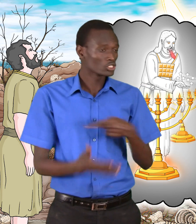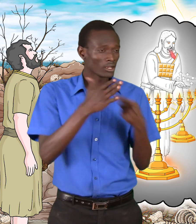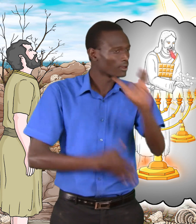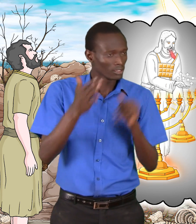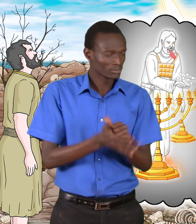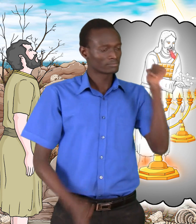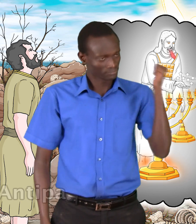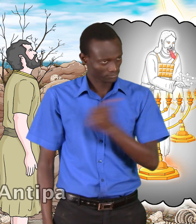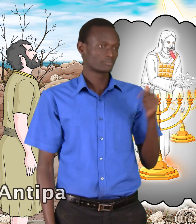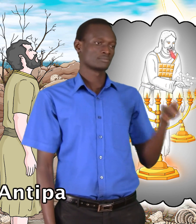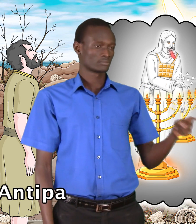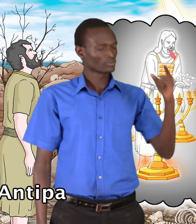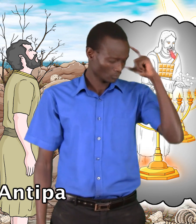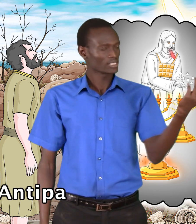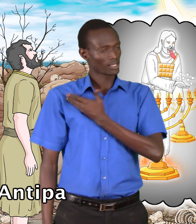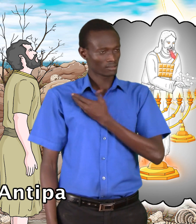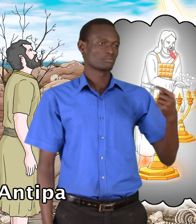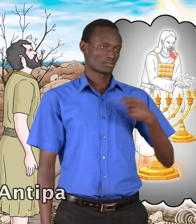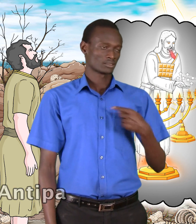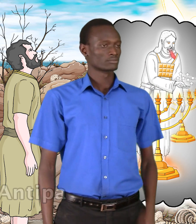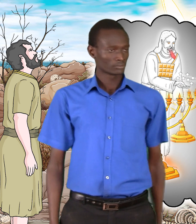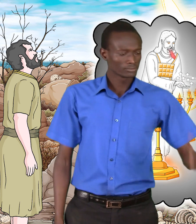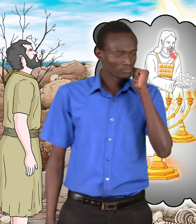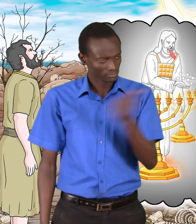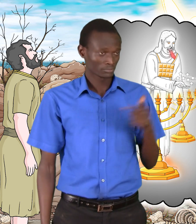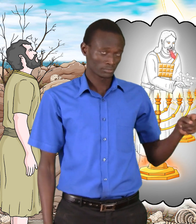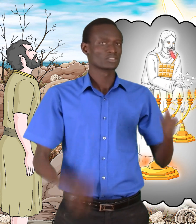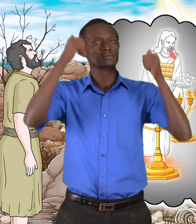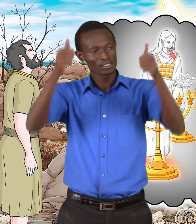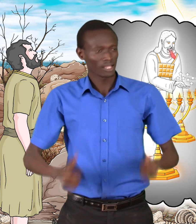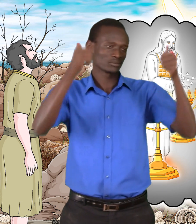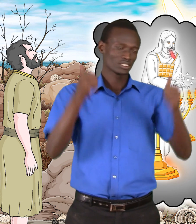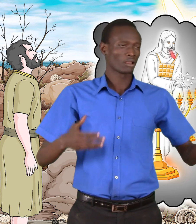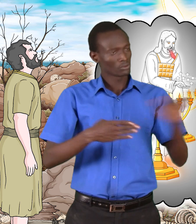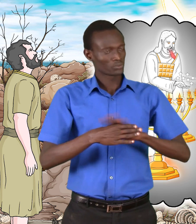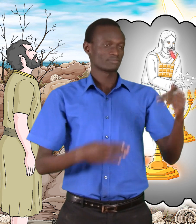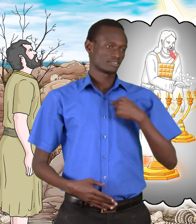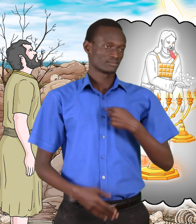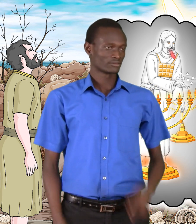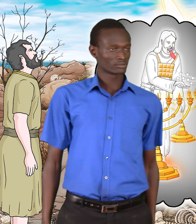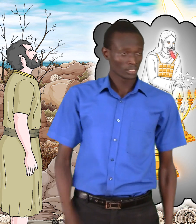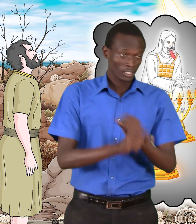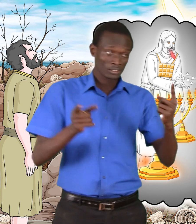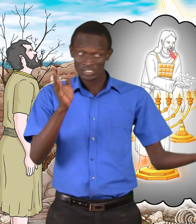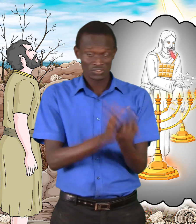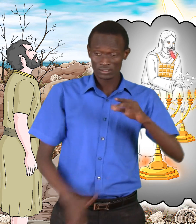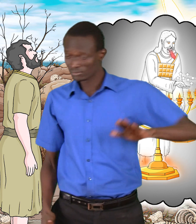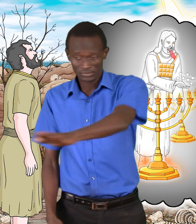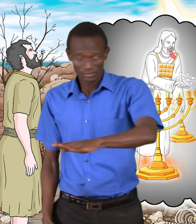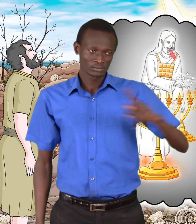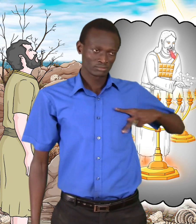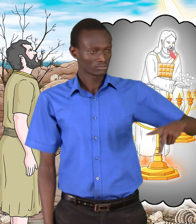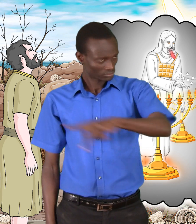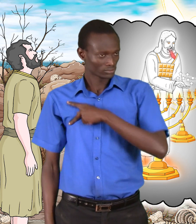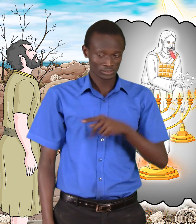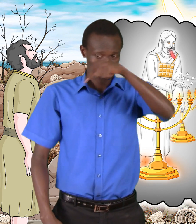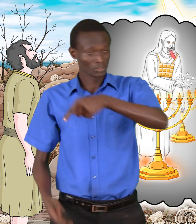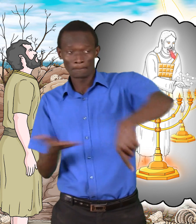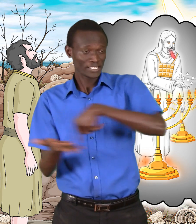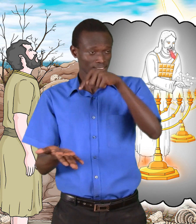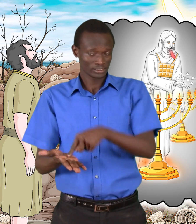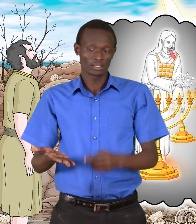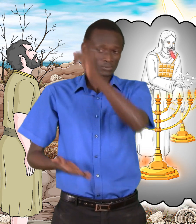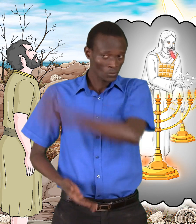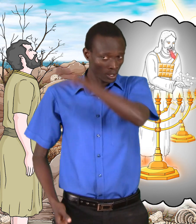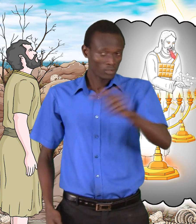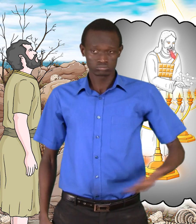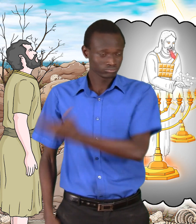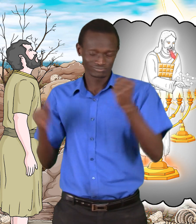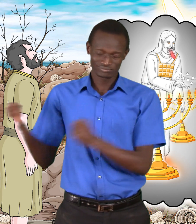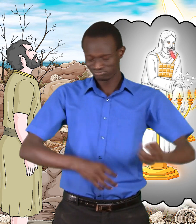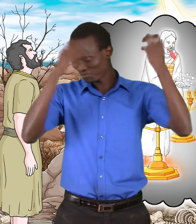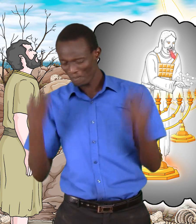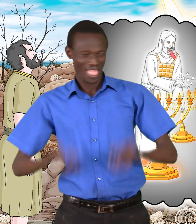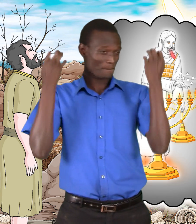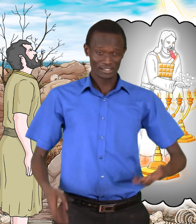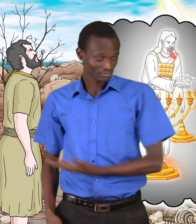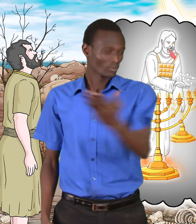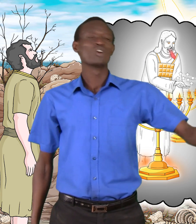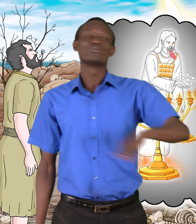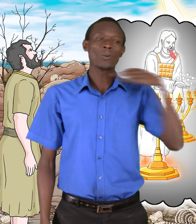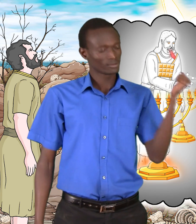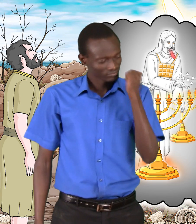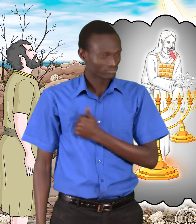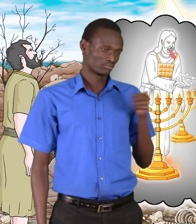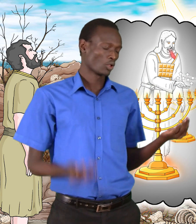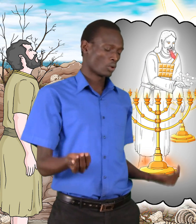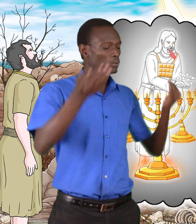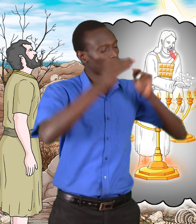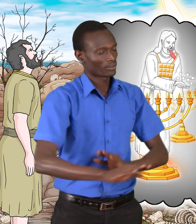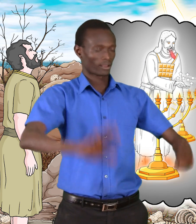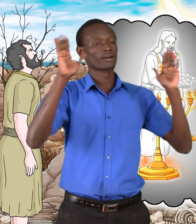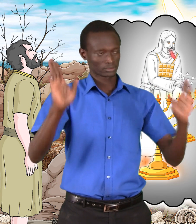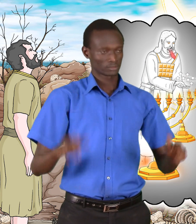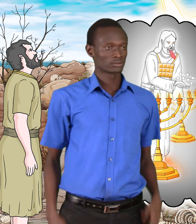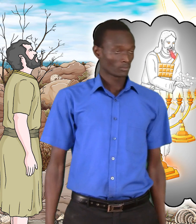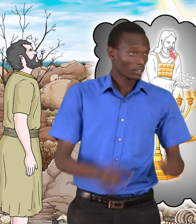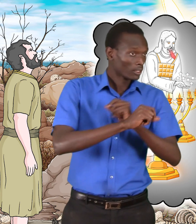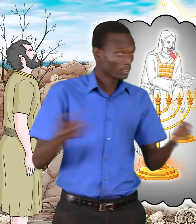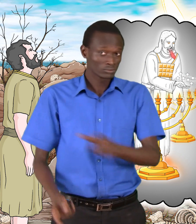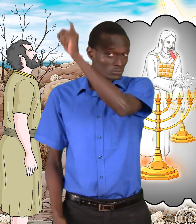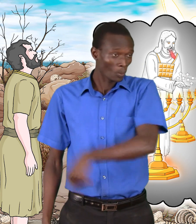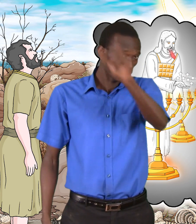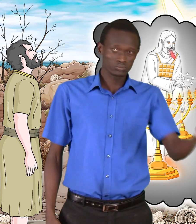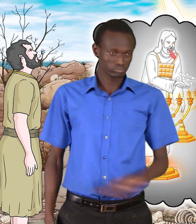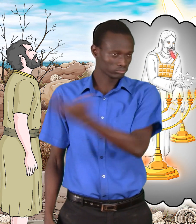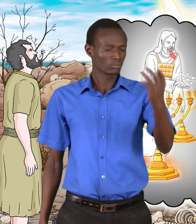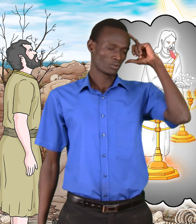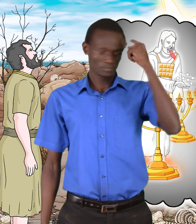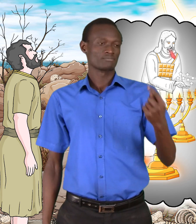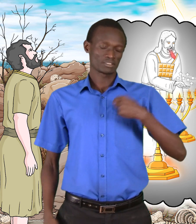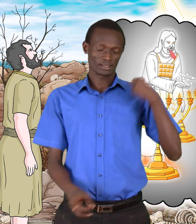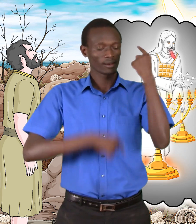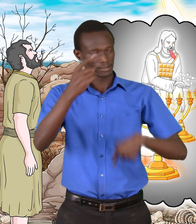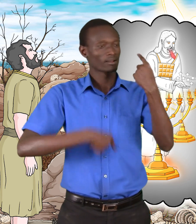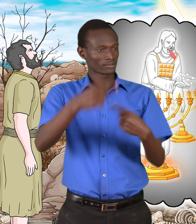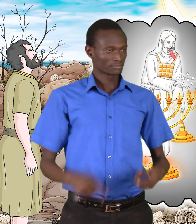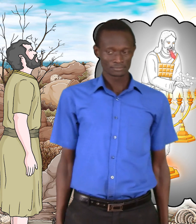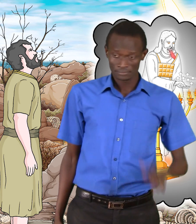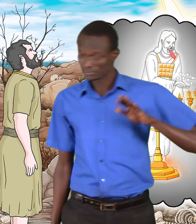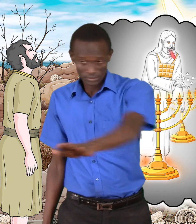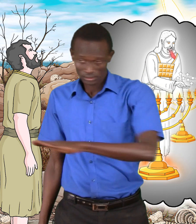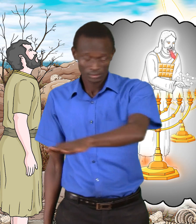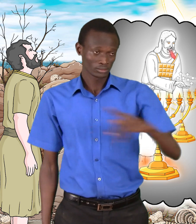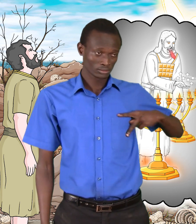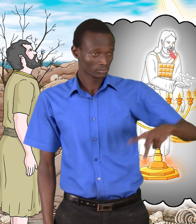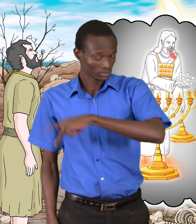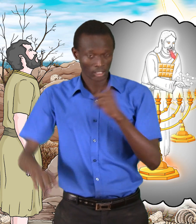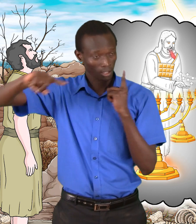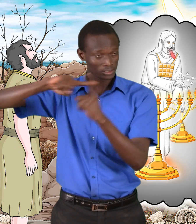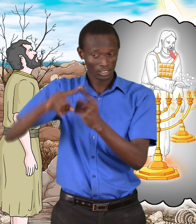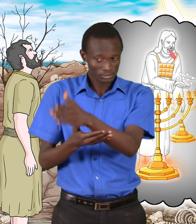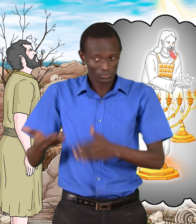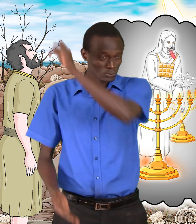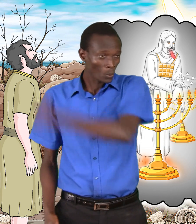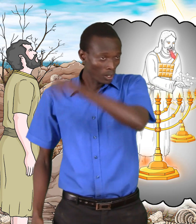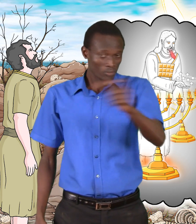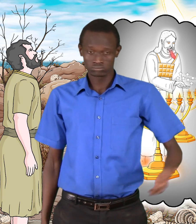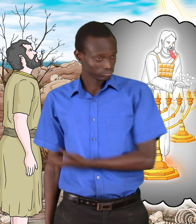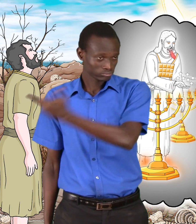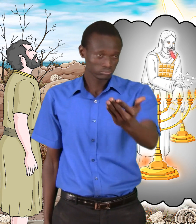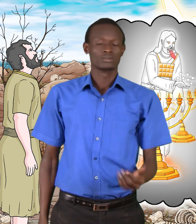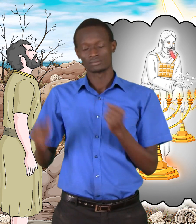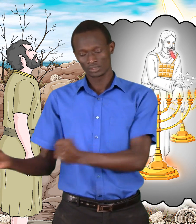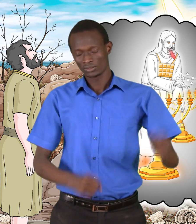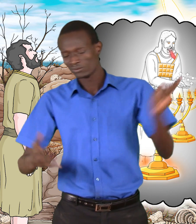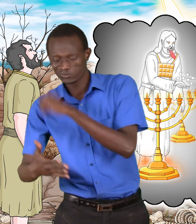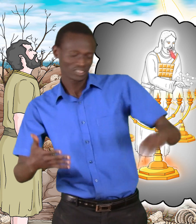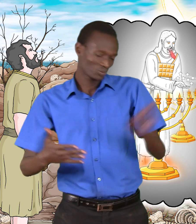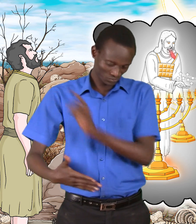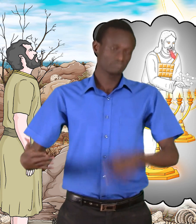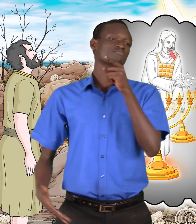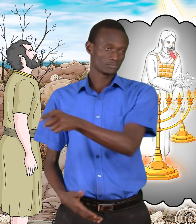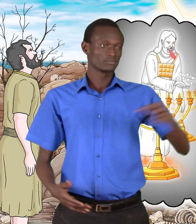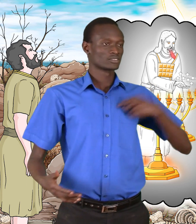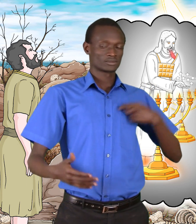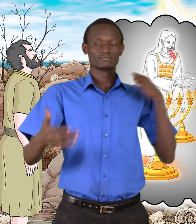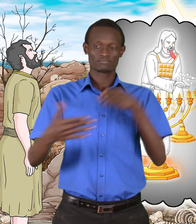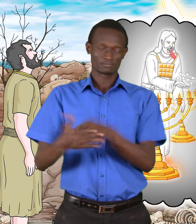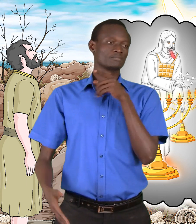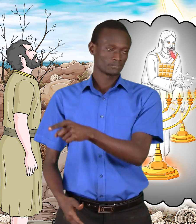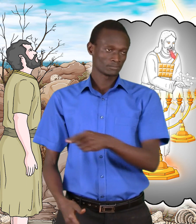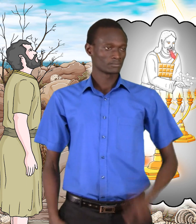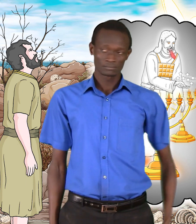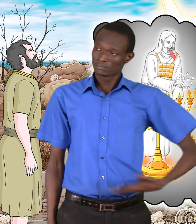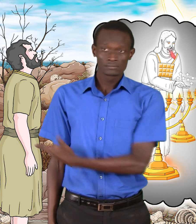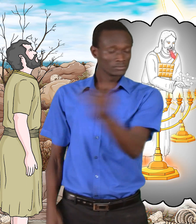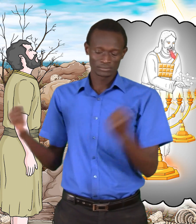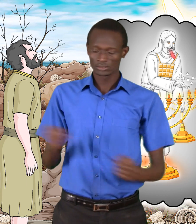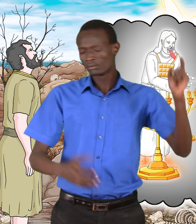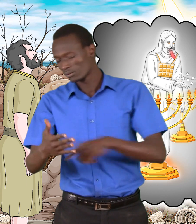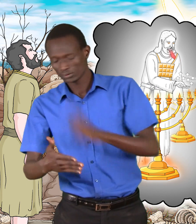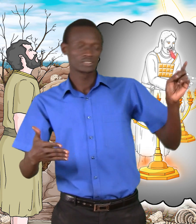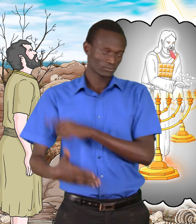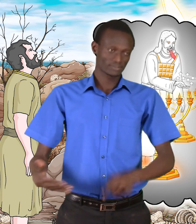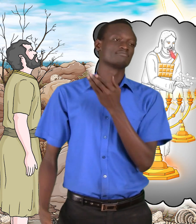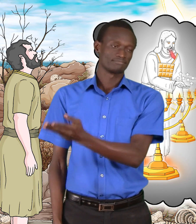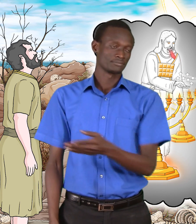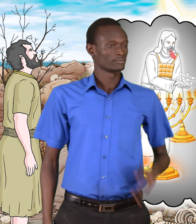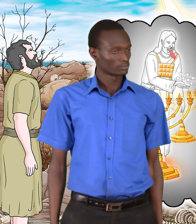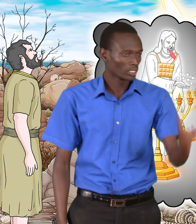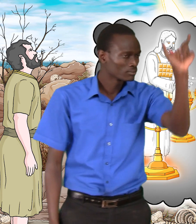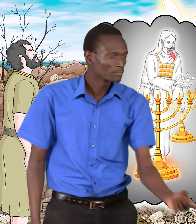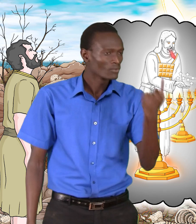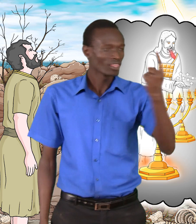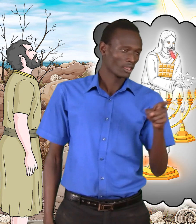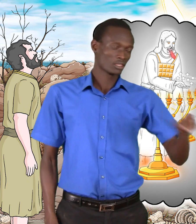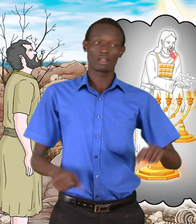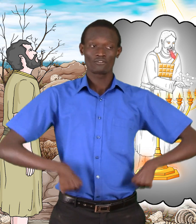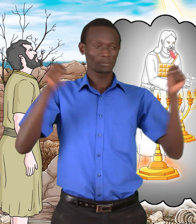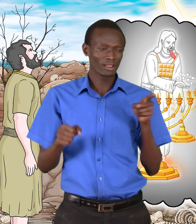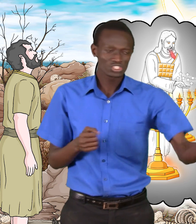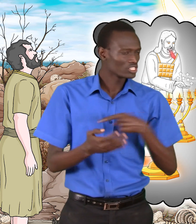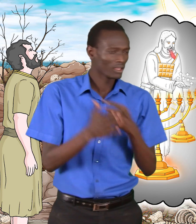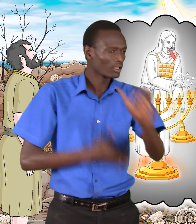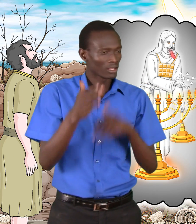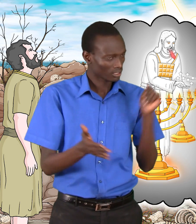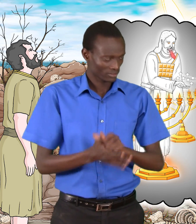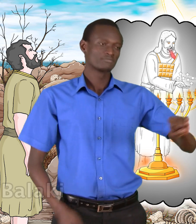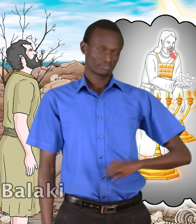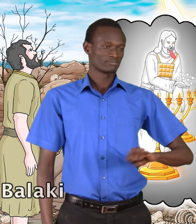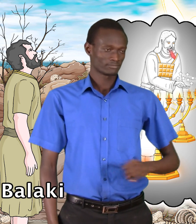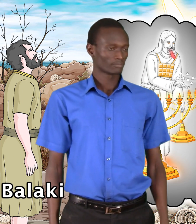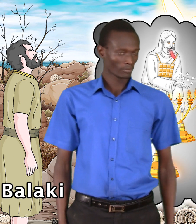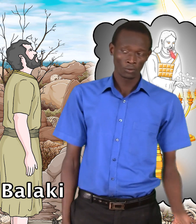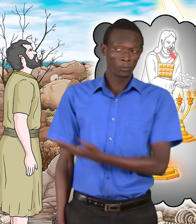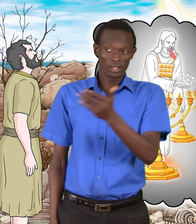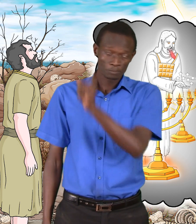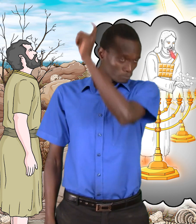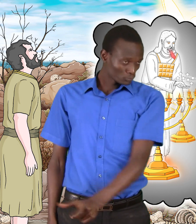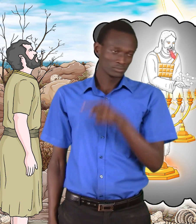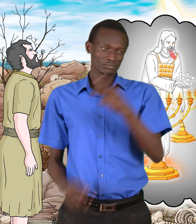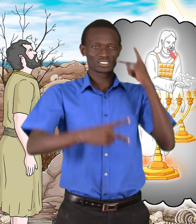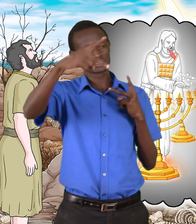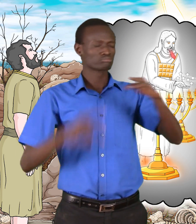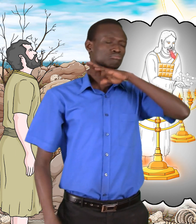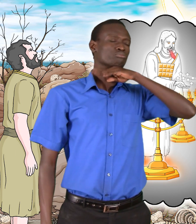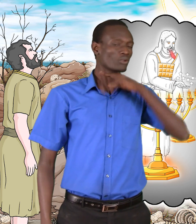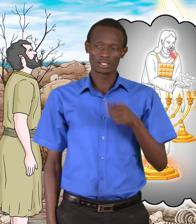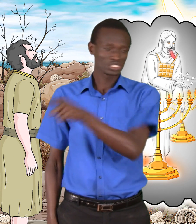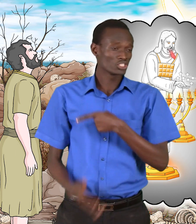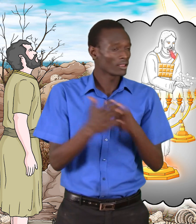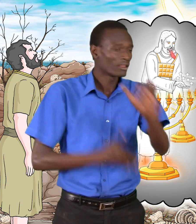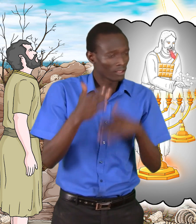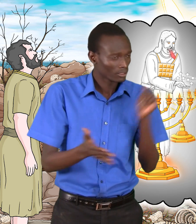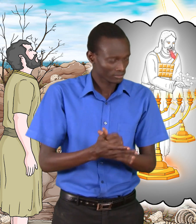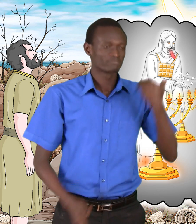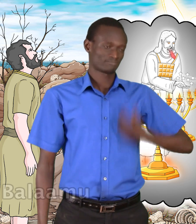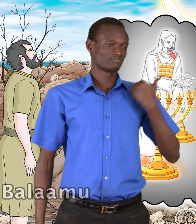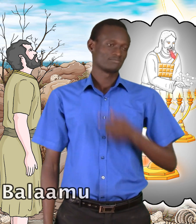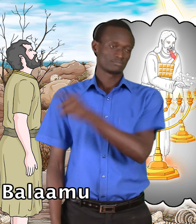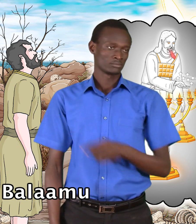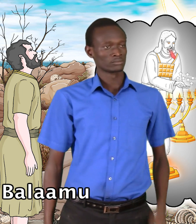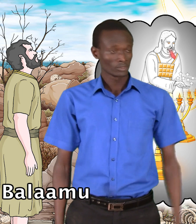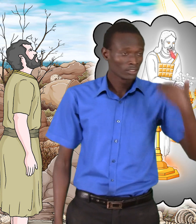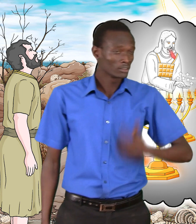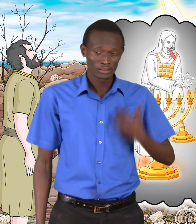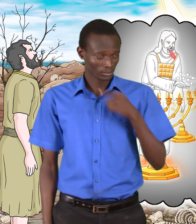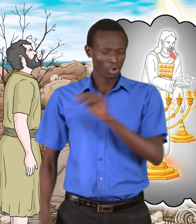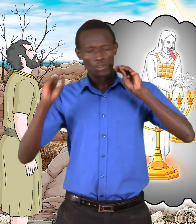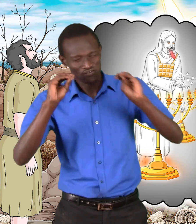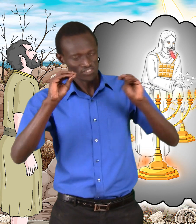Yet you have held fast to My name and have not denied your faith in Me, even in the day when My faithful witness Antipas was killed among you, where Satan dwells.